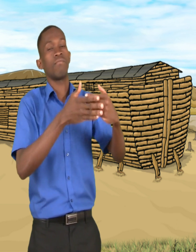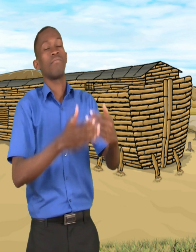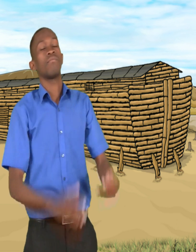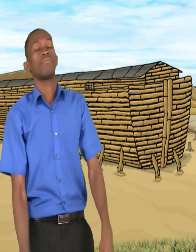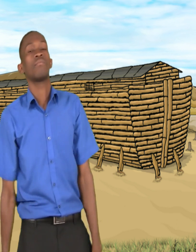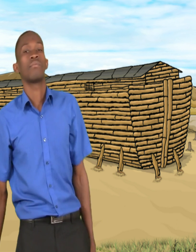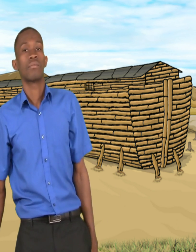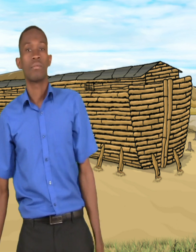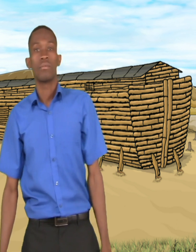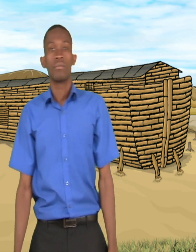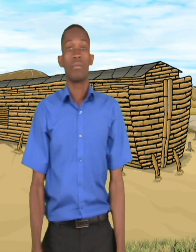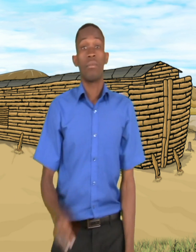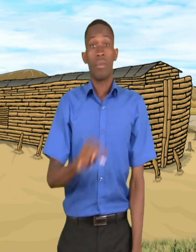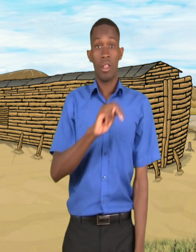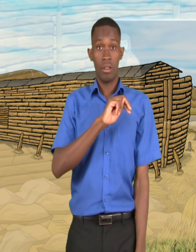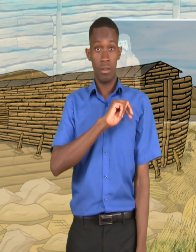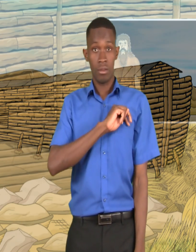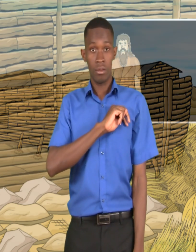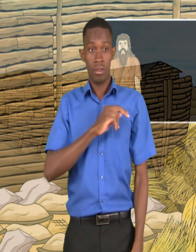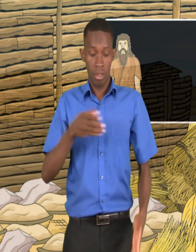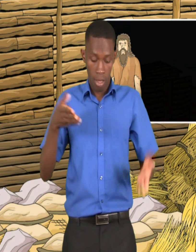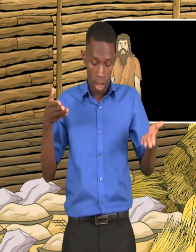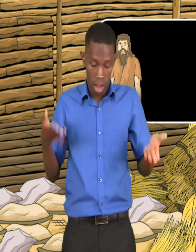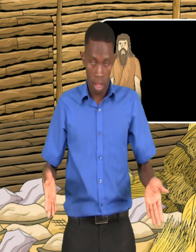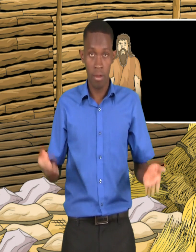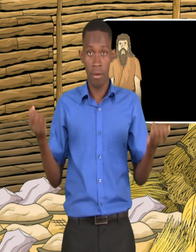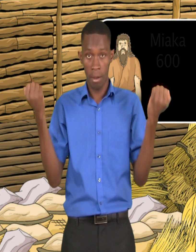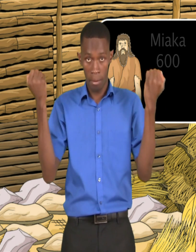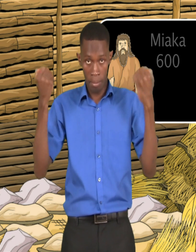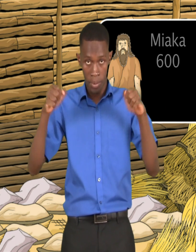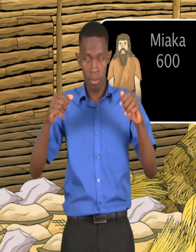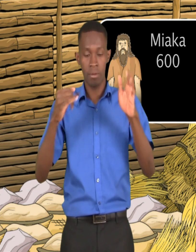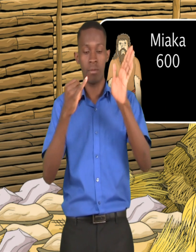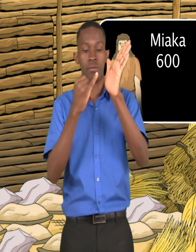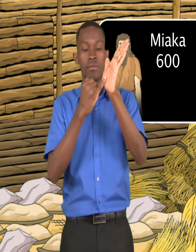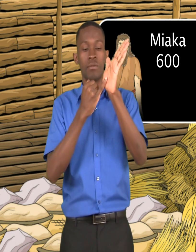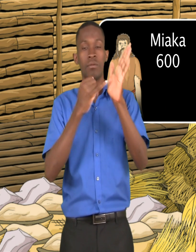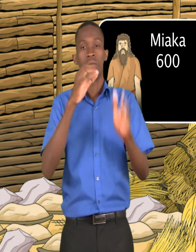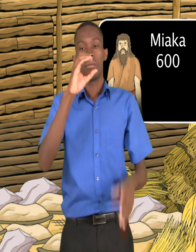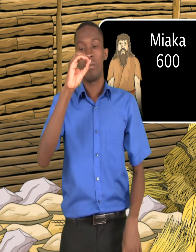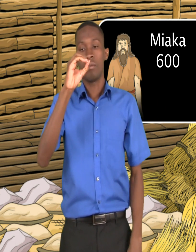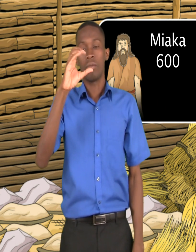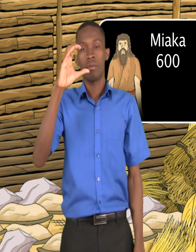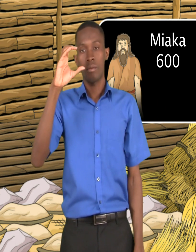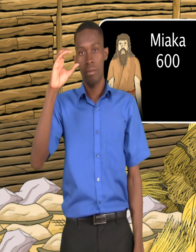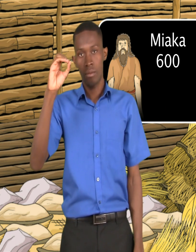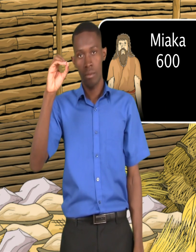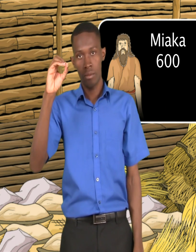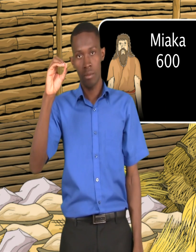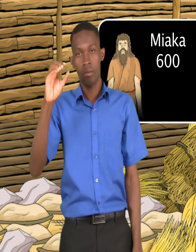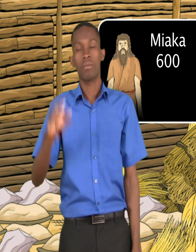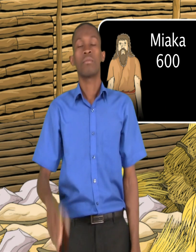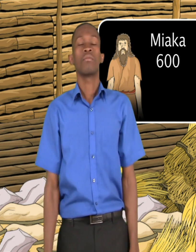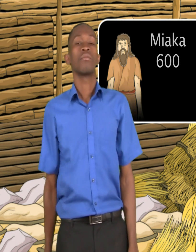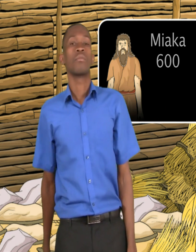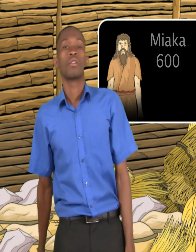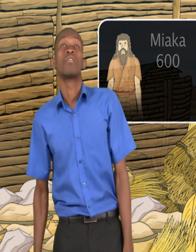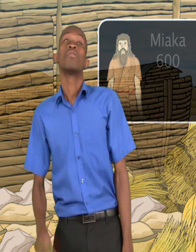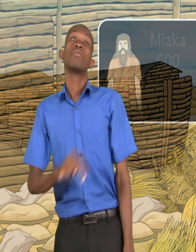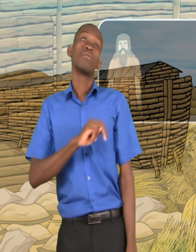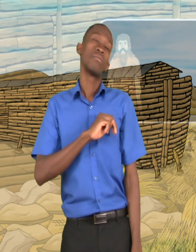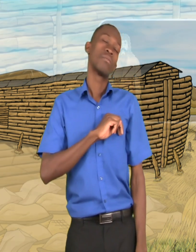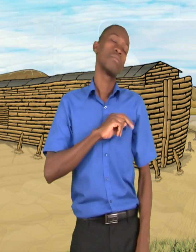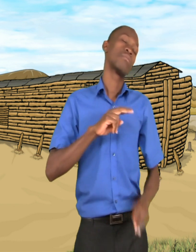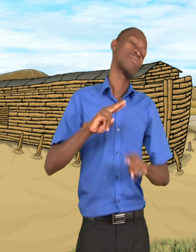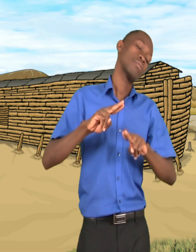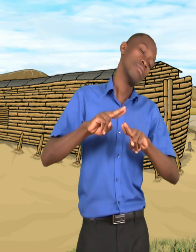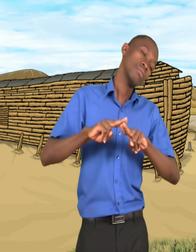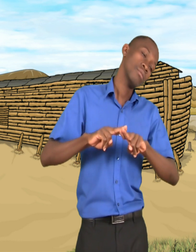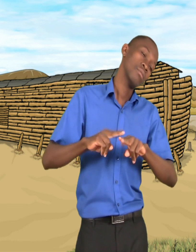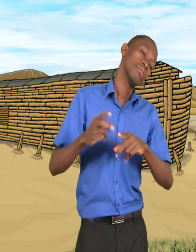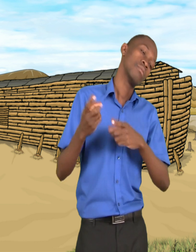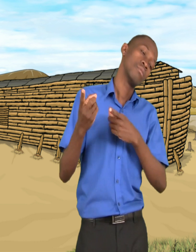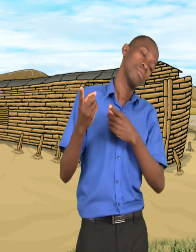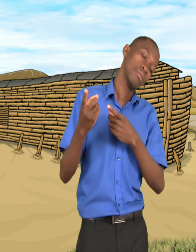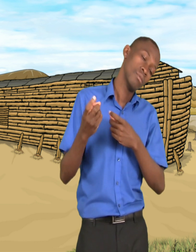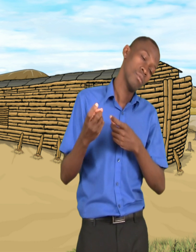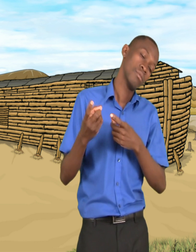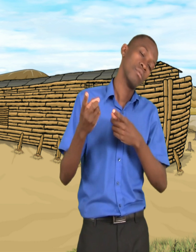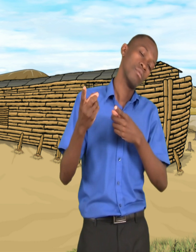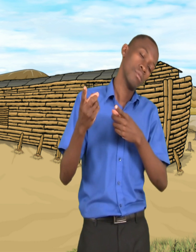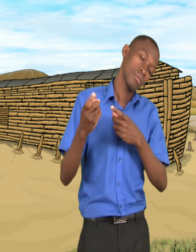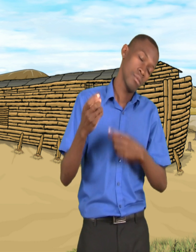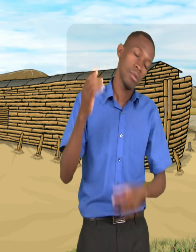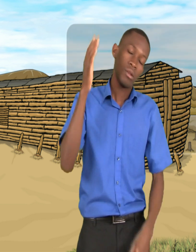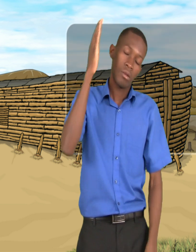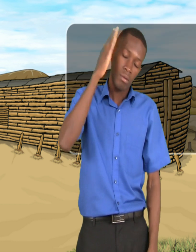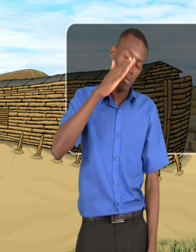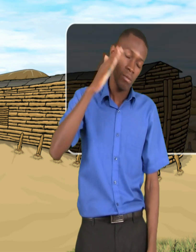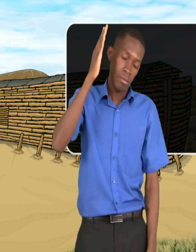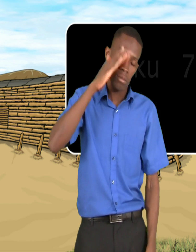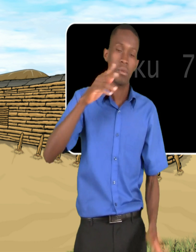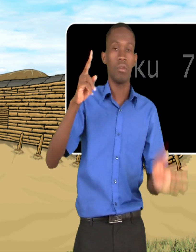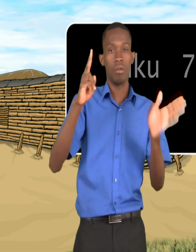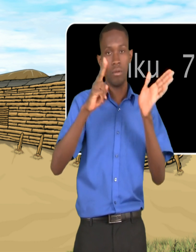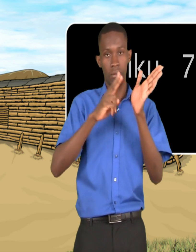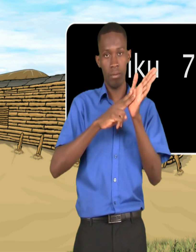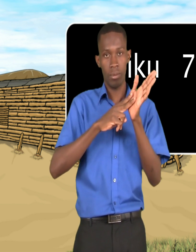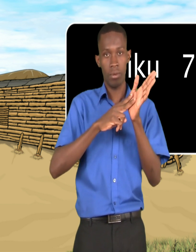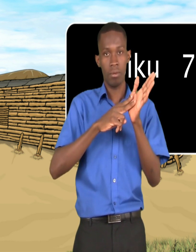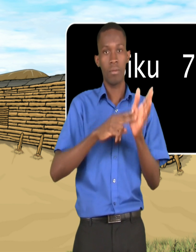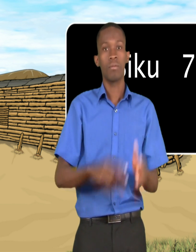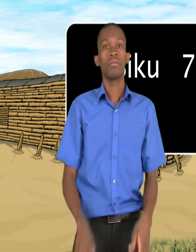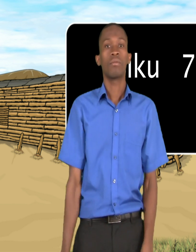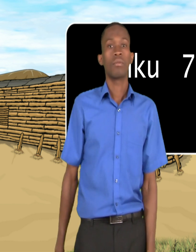Now Noah was 600 years old when the floodwaters came upon the earth. And Noah and his wife, with his sons and their wives, entered the ark to escape the waters of the flood. The clean and unclean animals, the birds, and everything that crawls along the ground came to Noah to enter the ark, two by two, male and female, as God had commanded Noah.